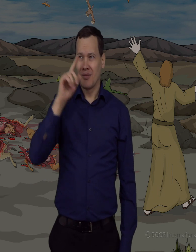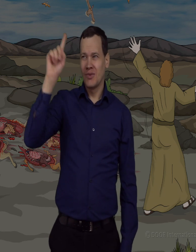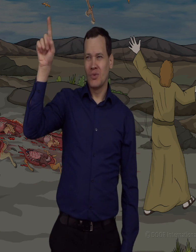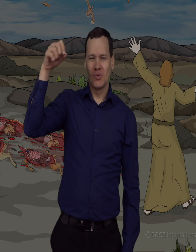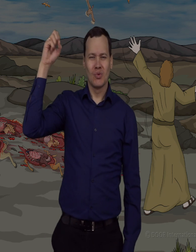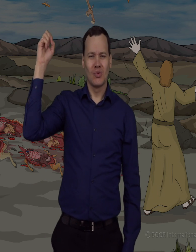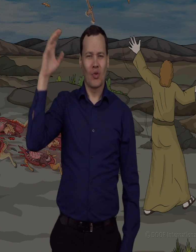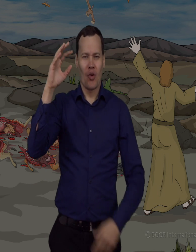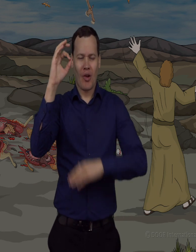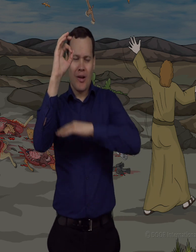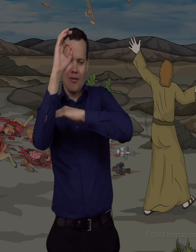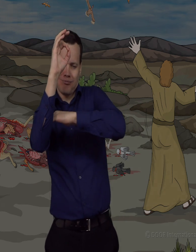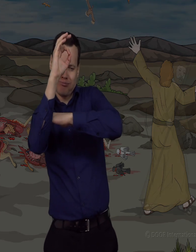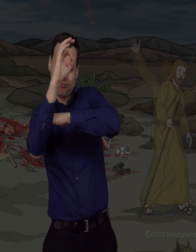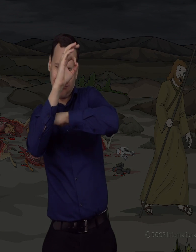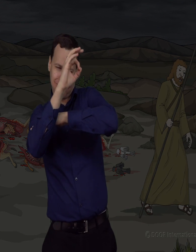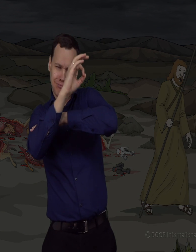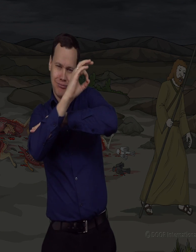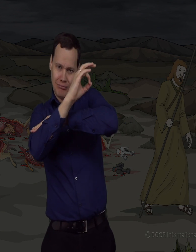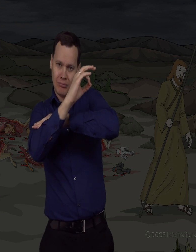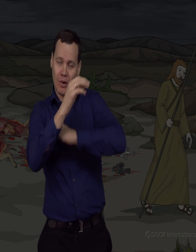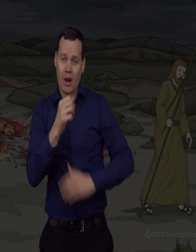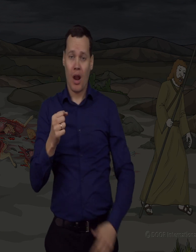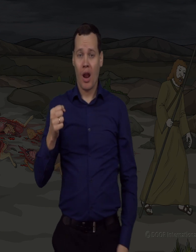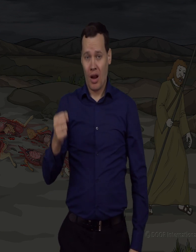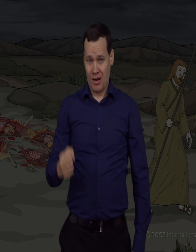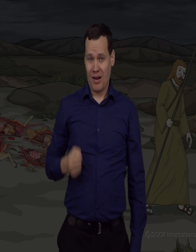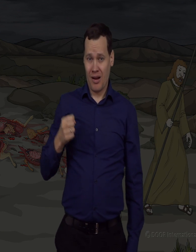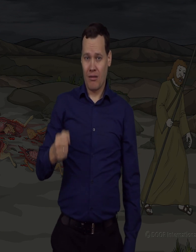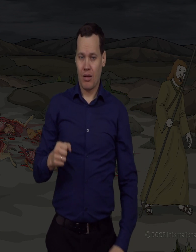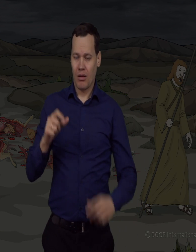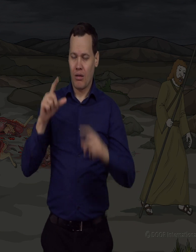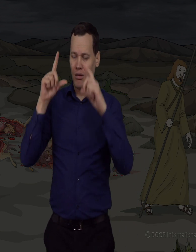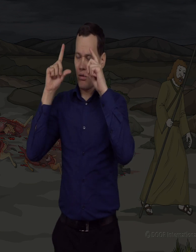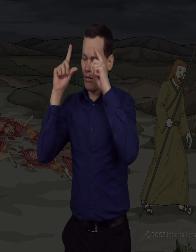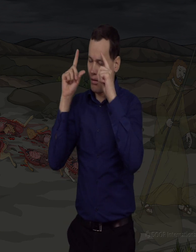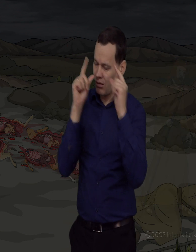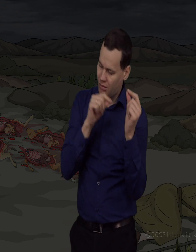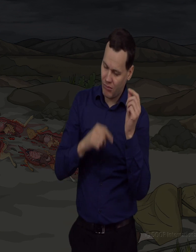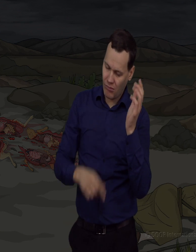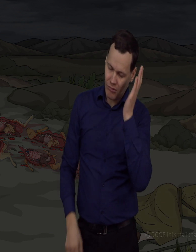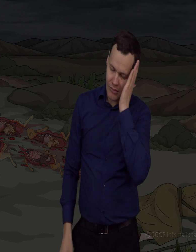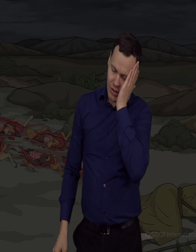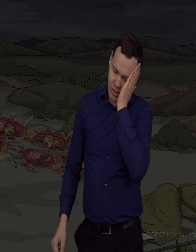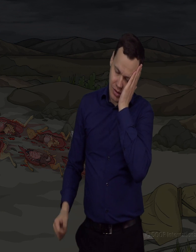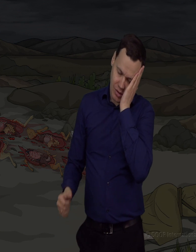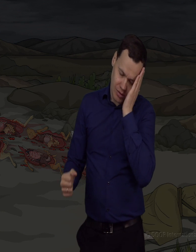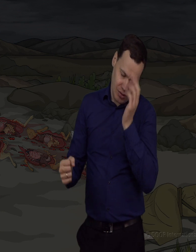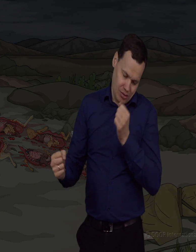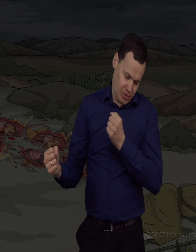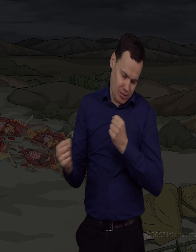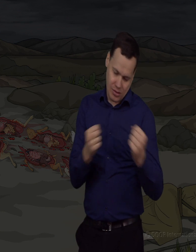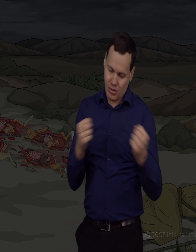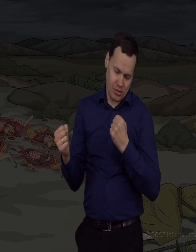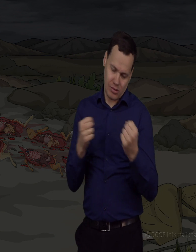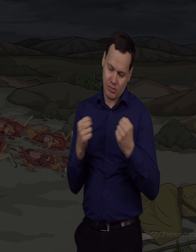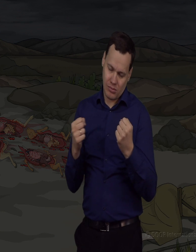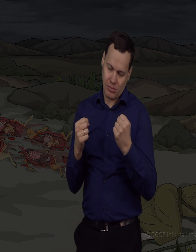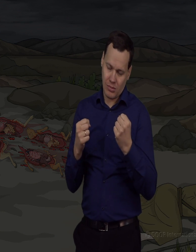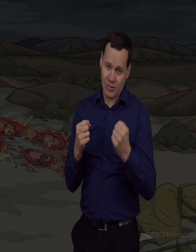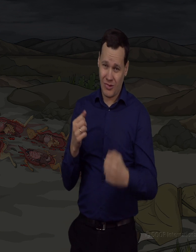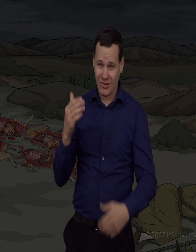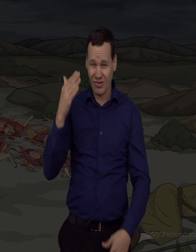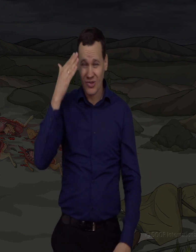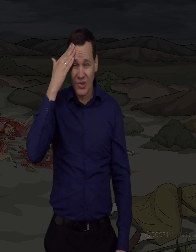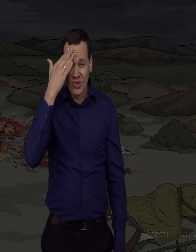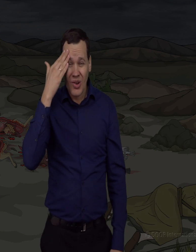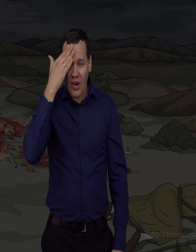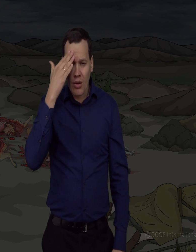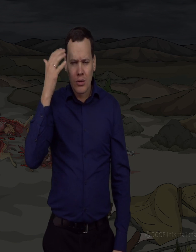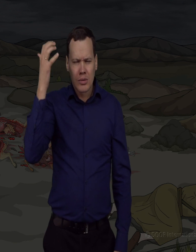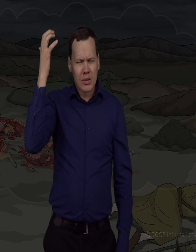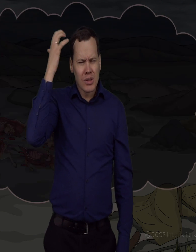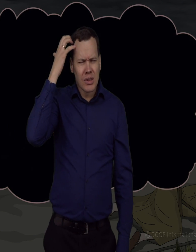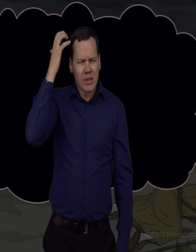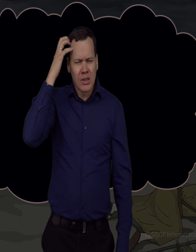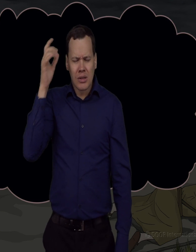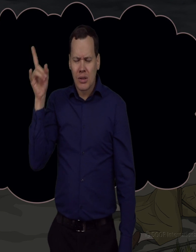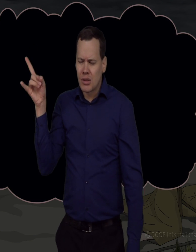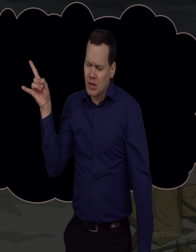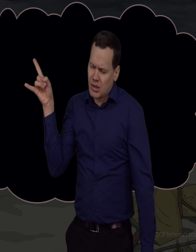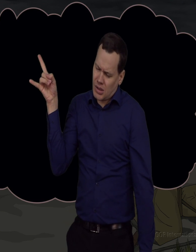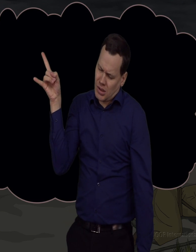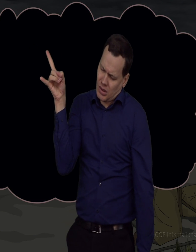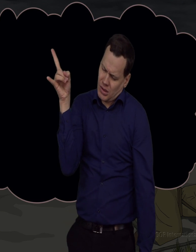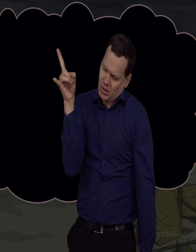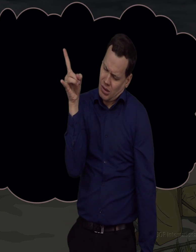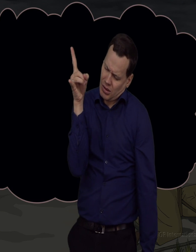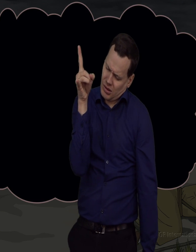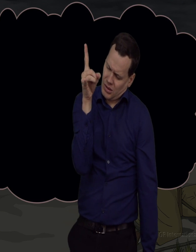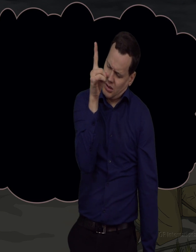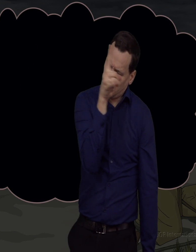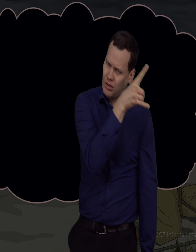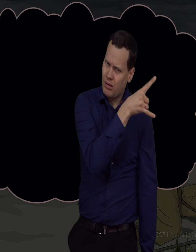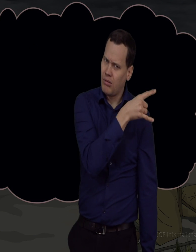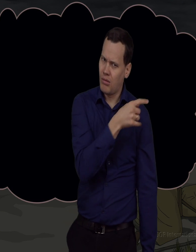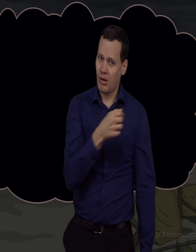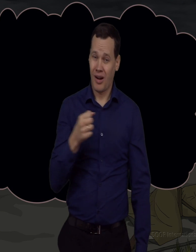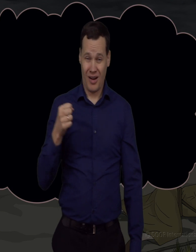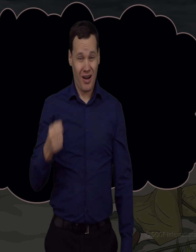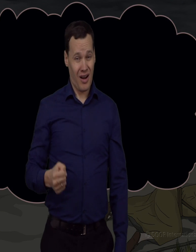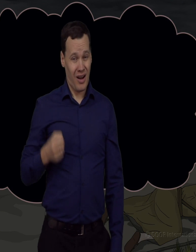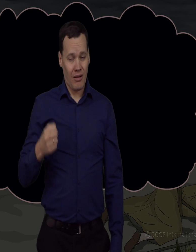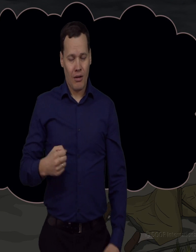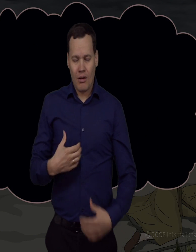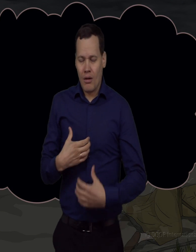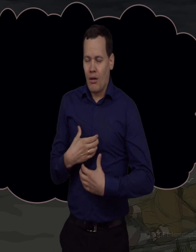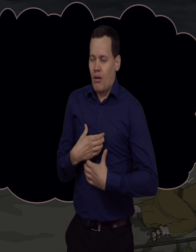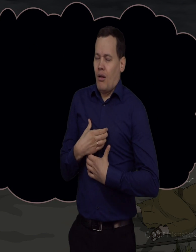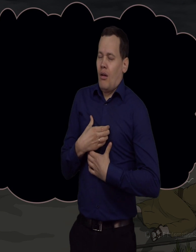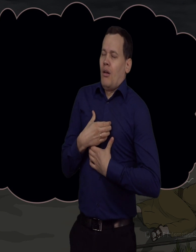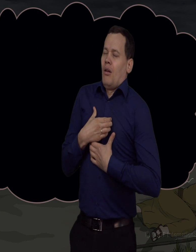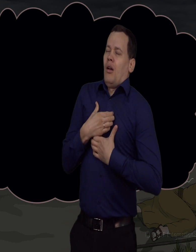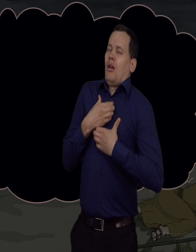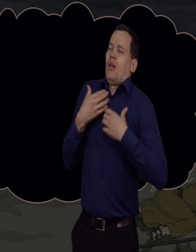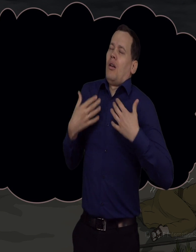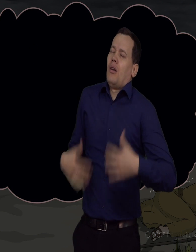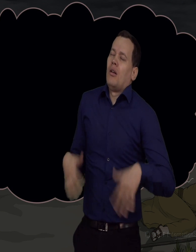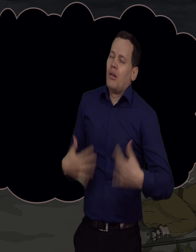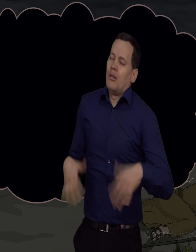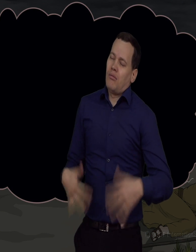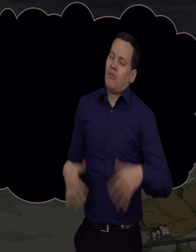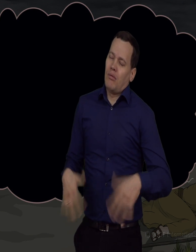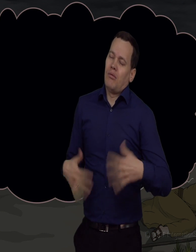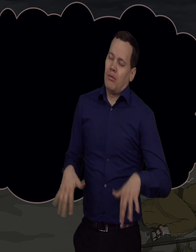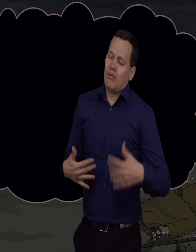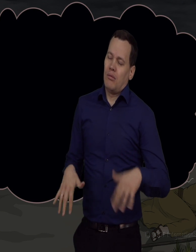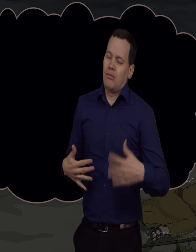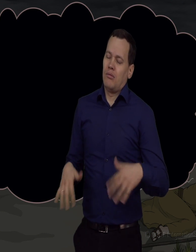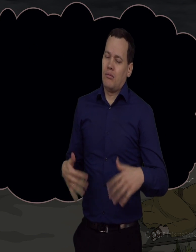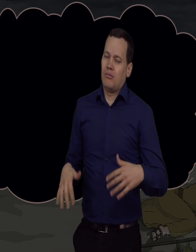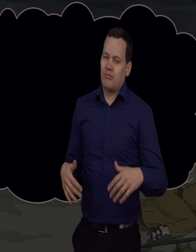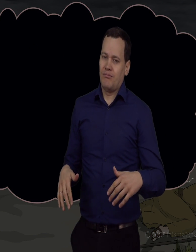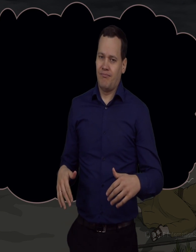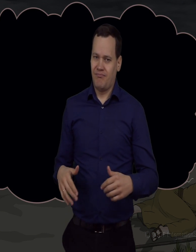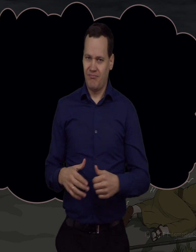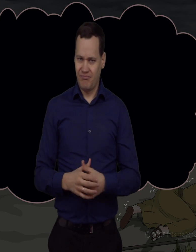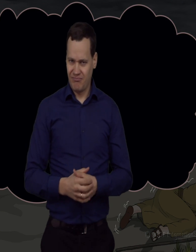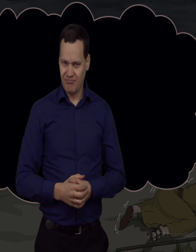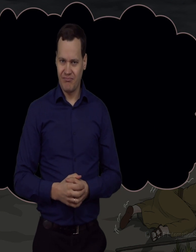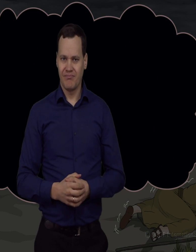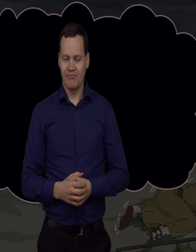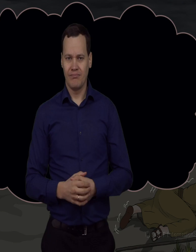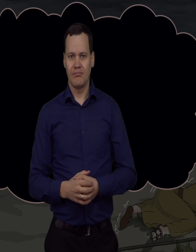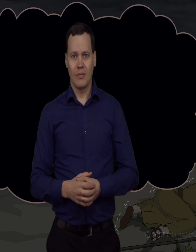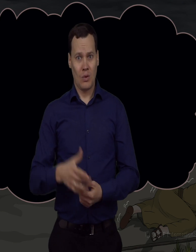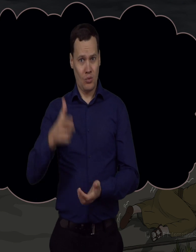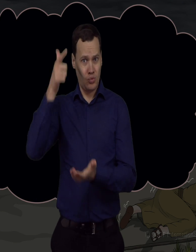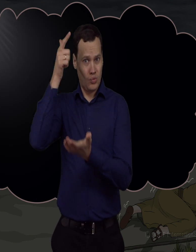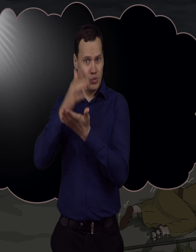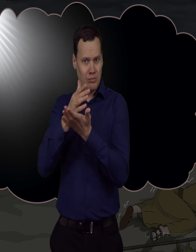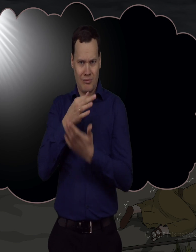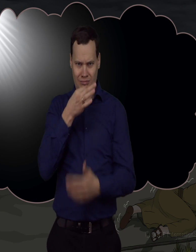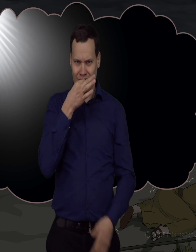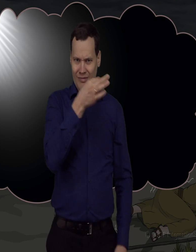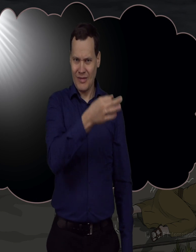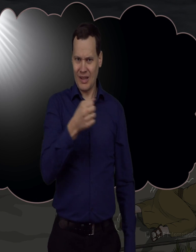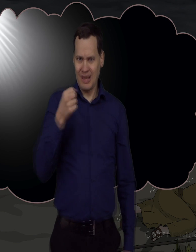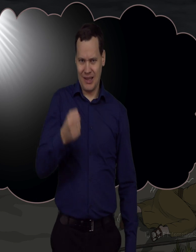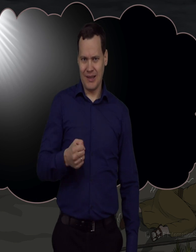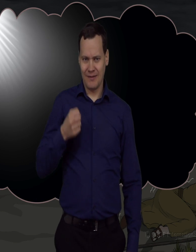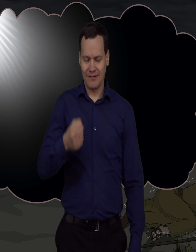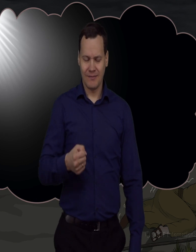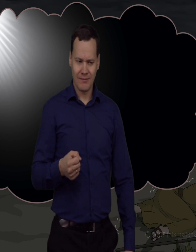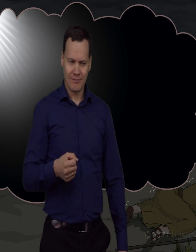As the sun was setting, Abram fell into a deep sleep, and suddenly great terror and darkness overwhelmed him.